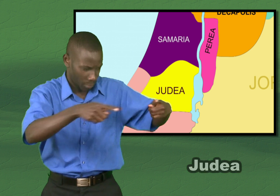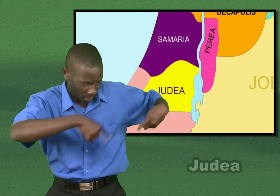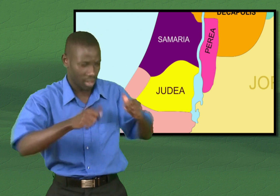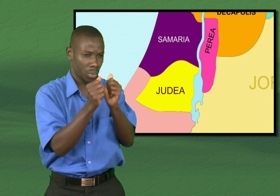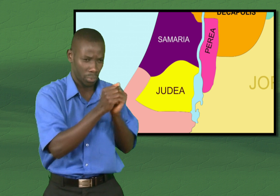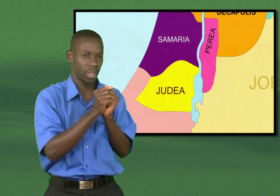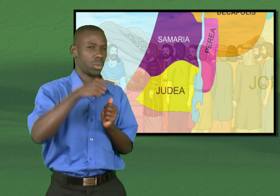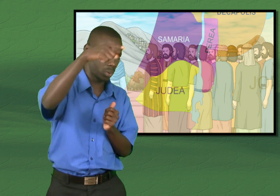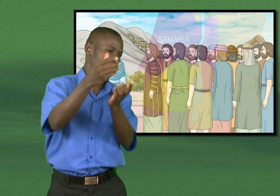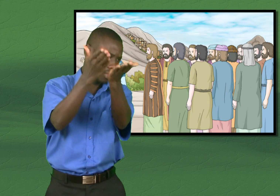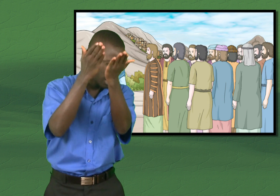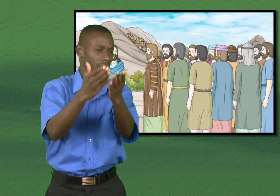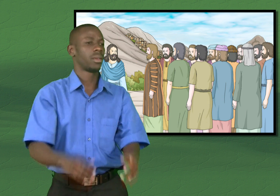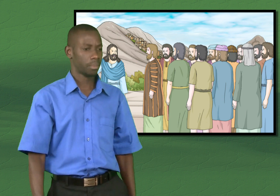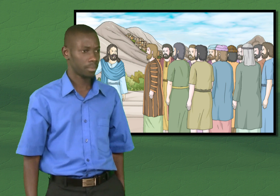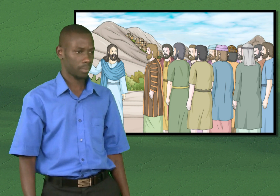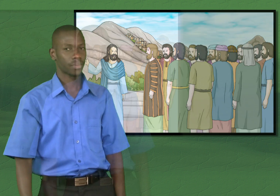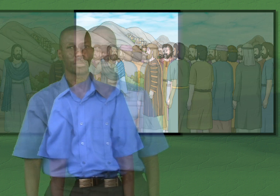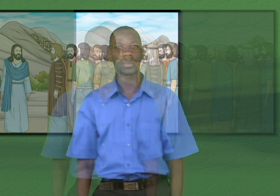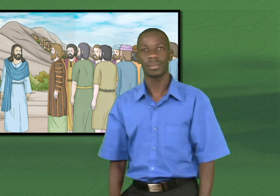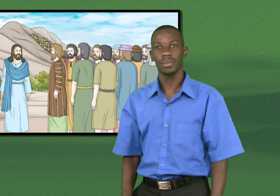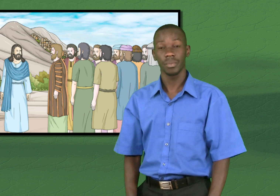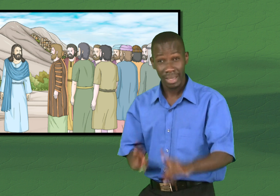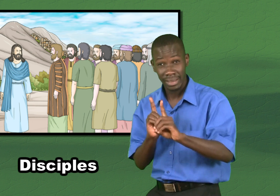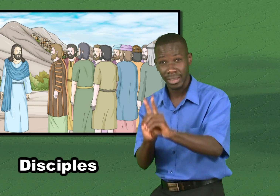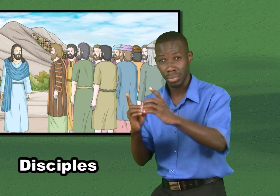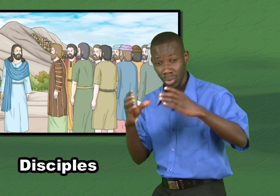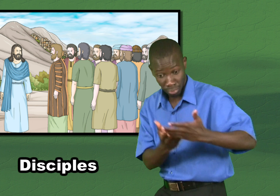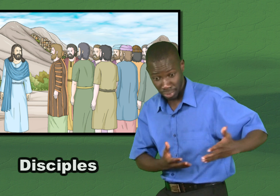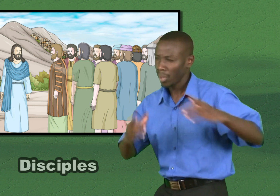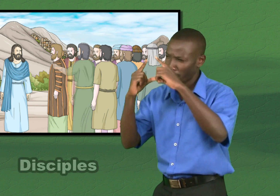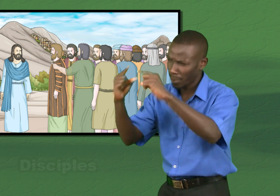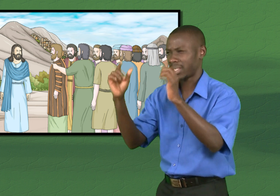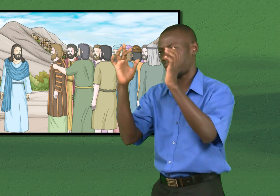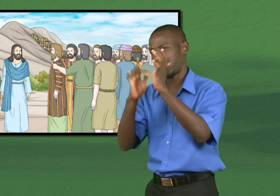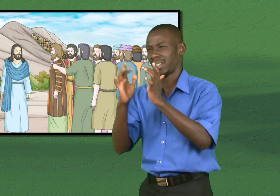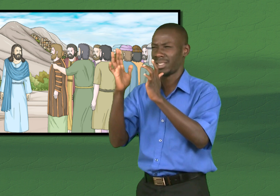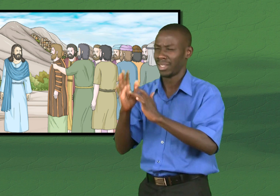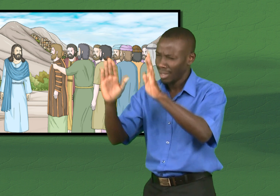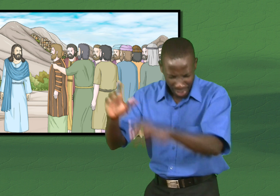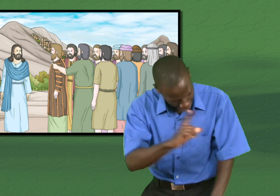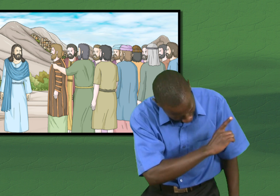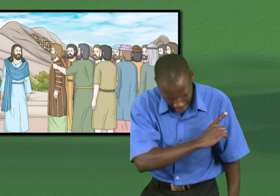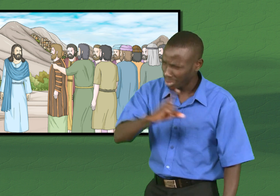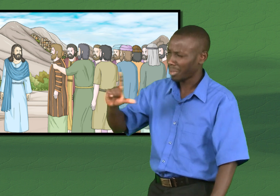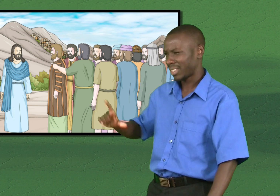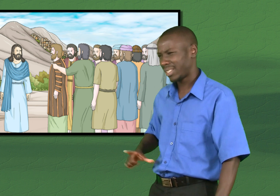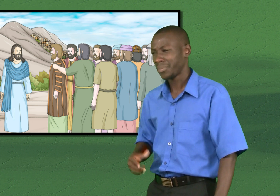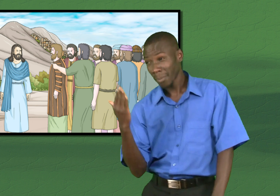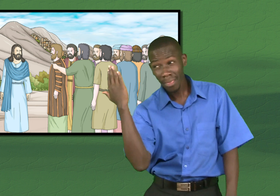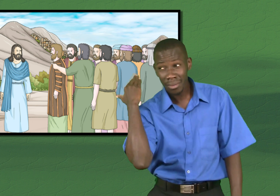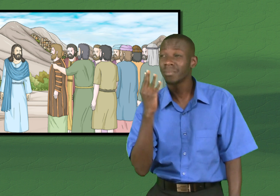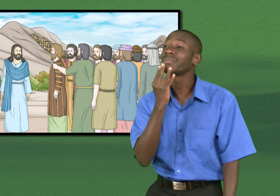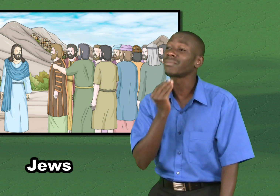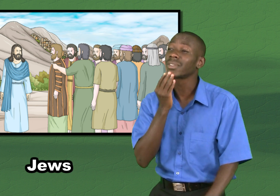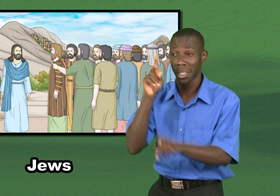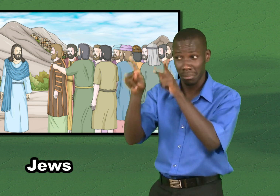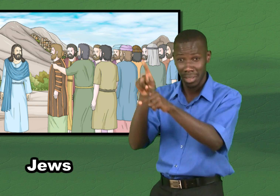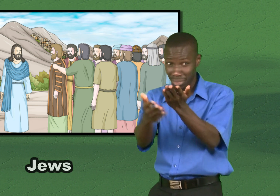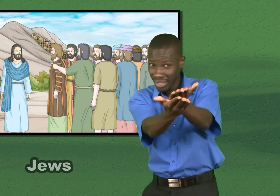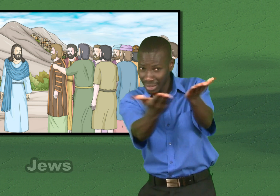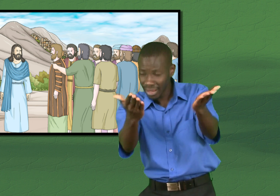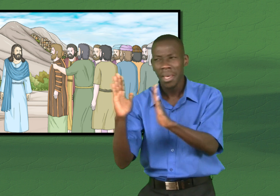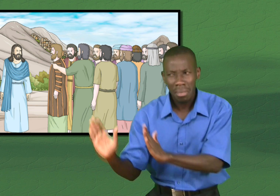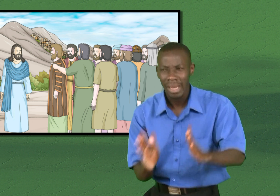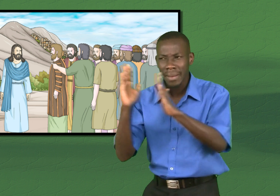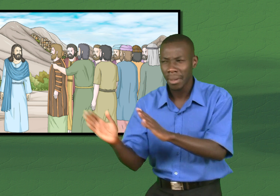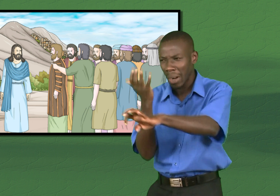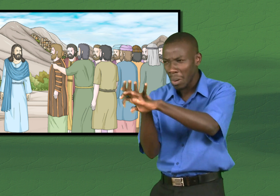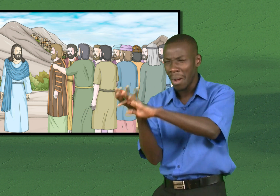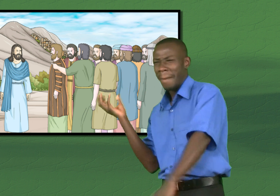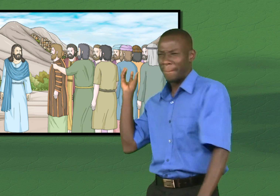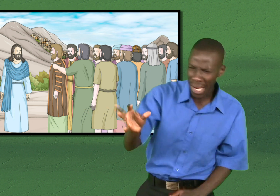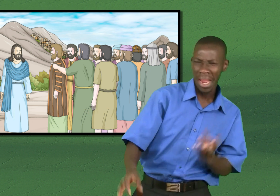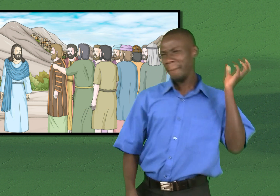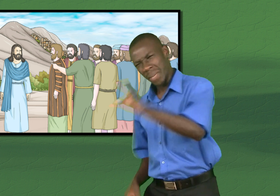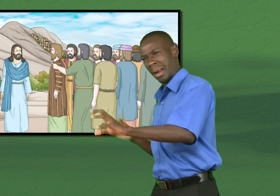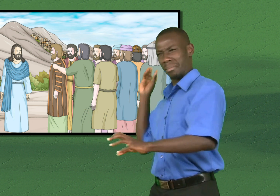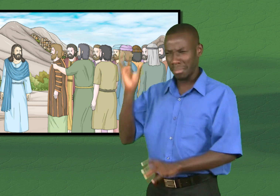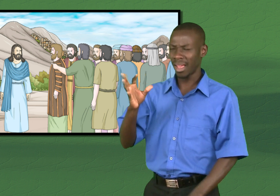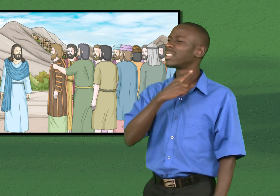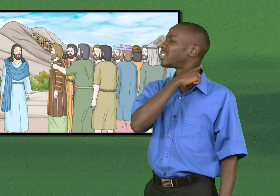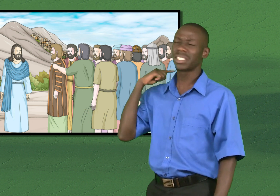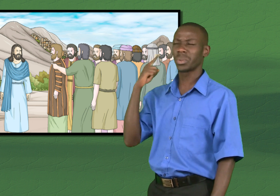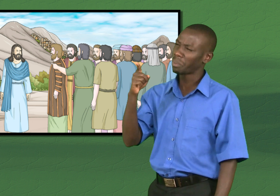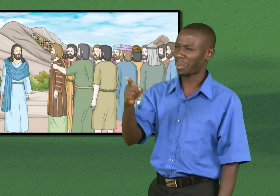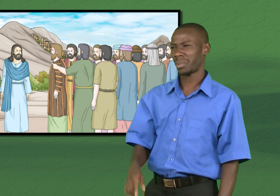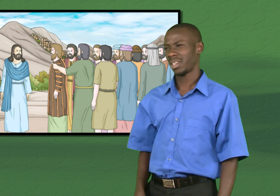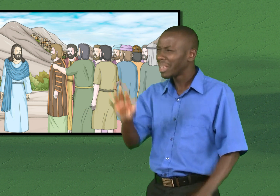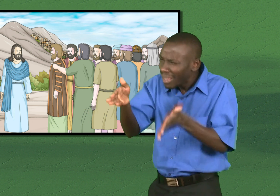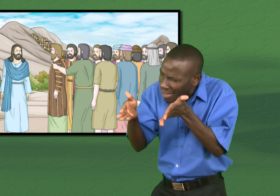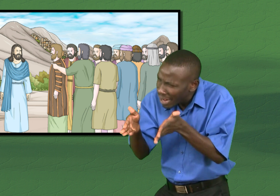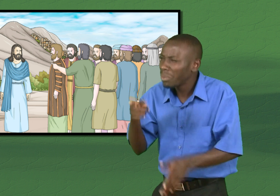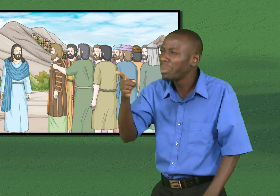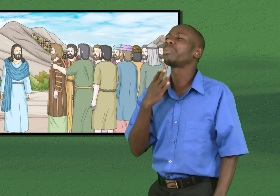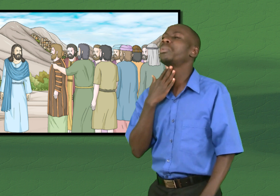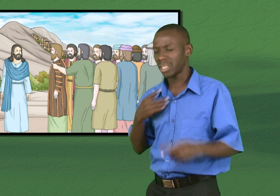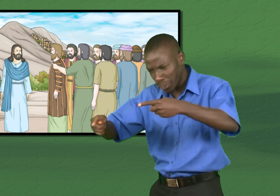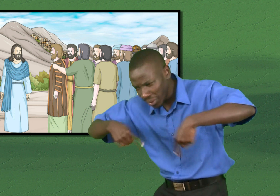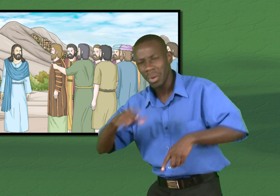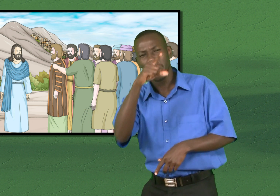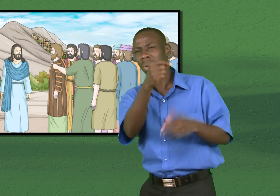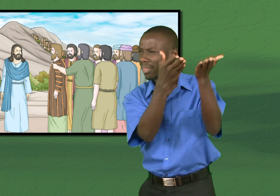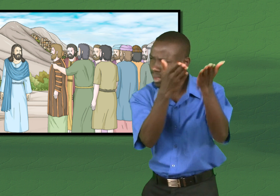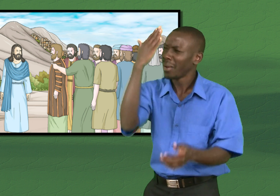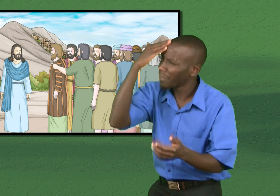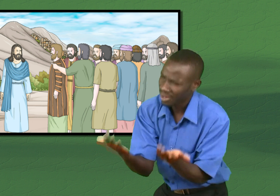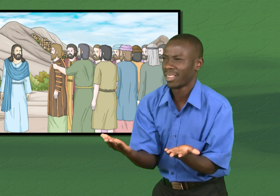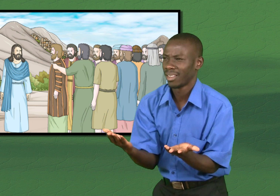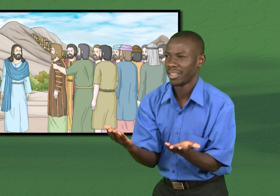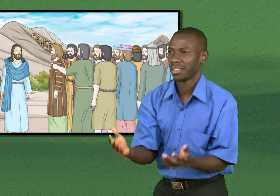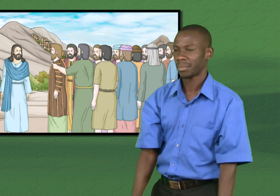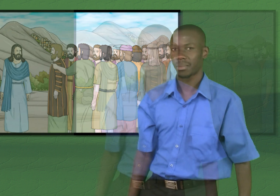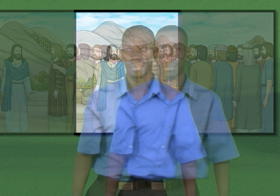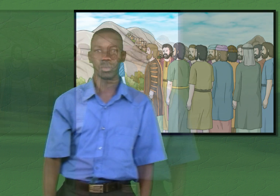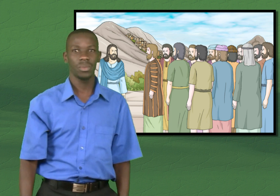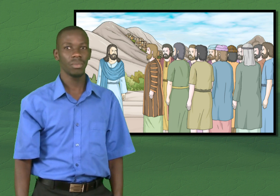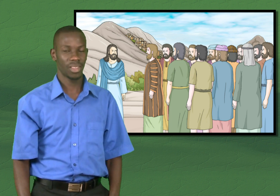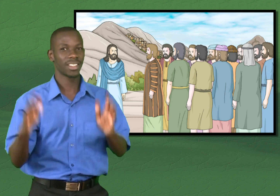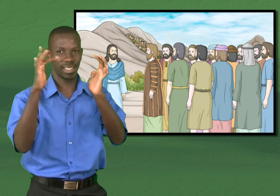“Rabbi,” they replied, “the Jews just tried to stone You, and You are going back there?”